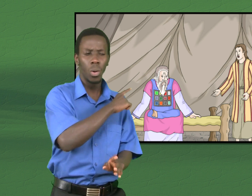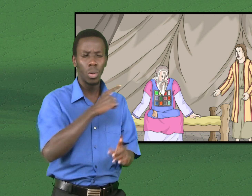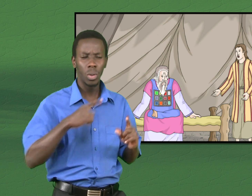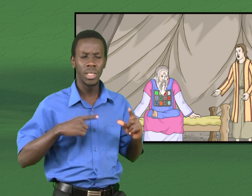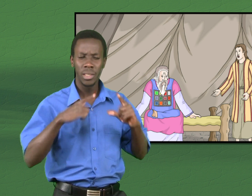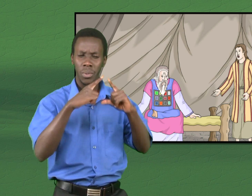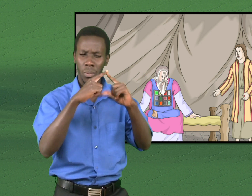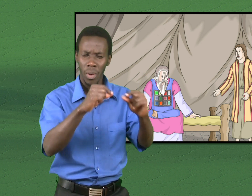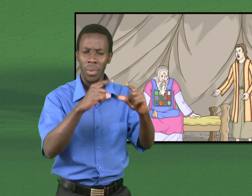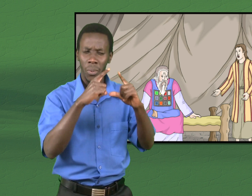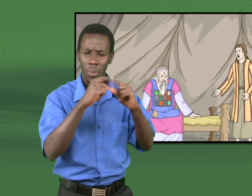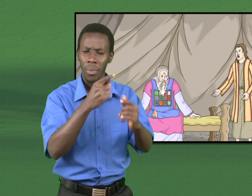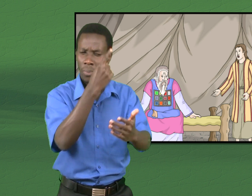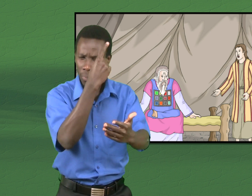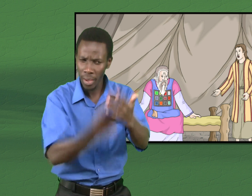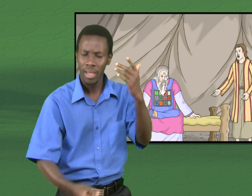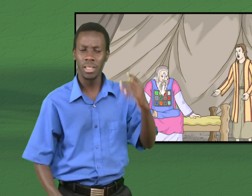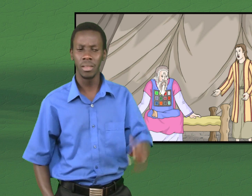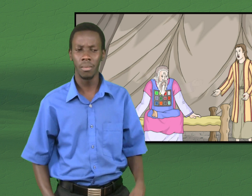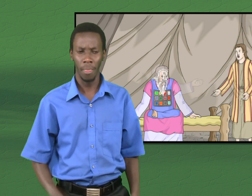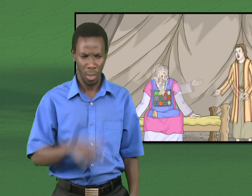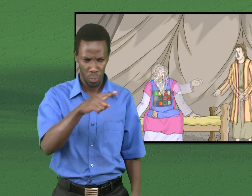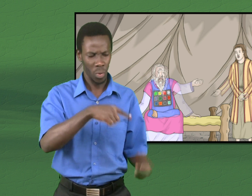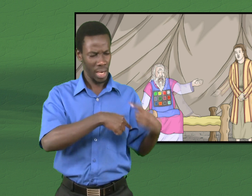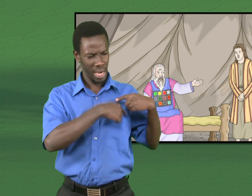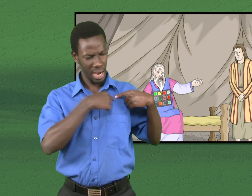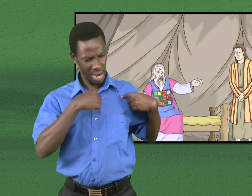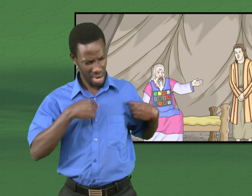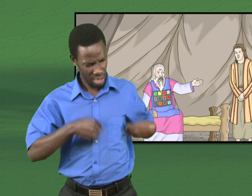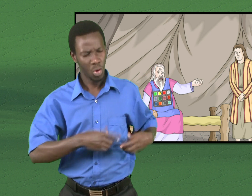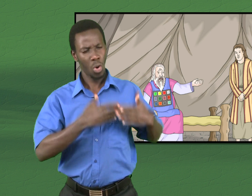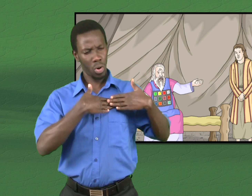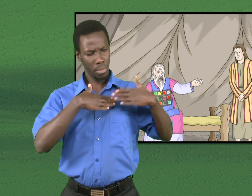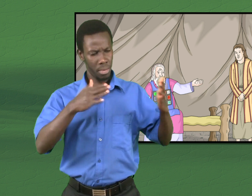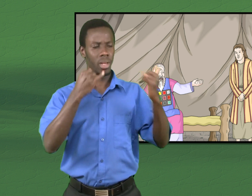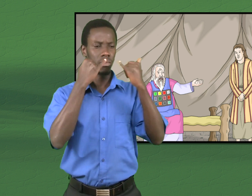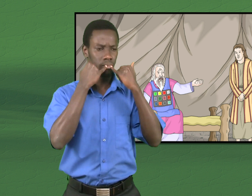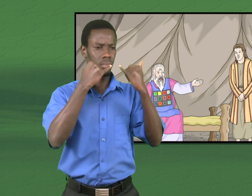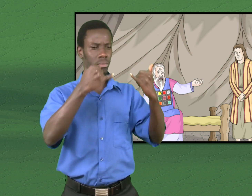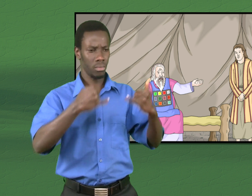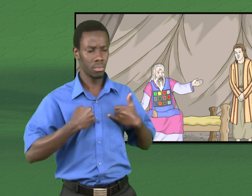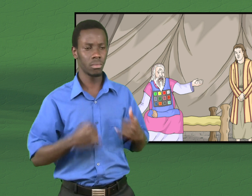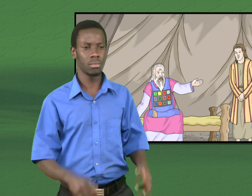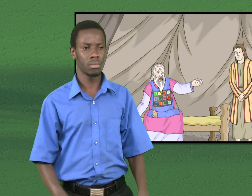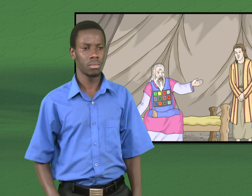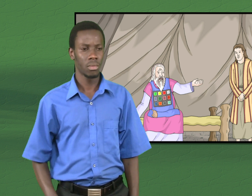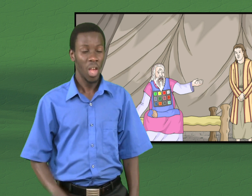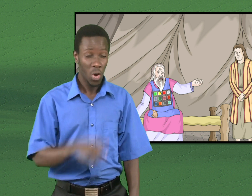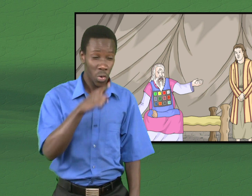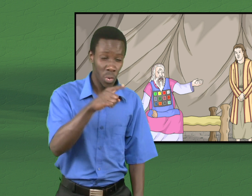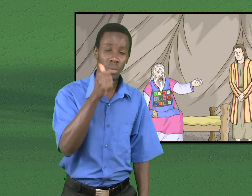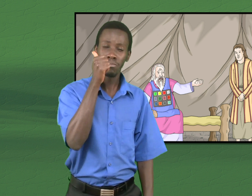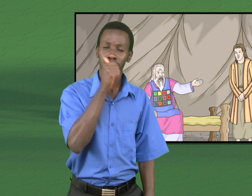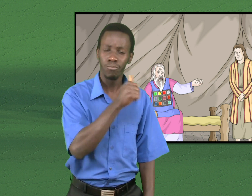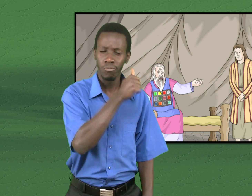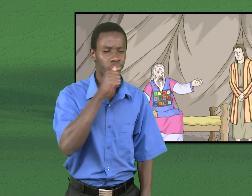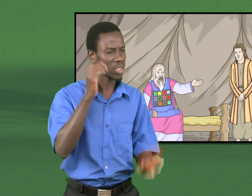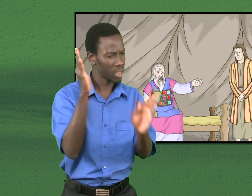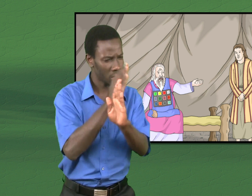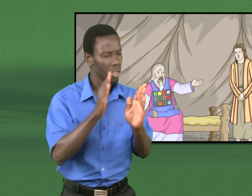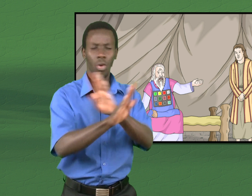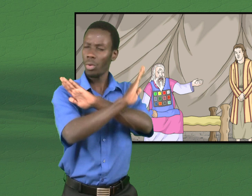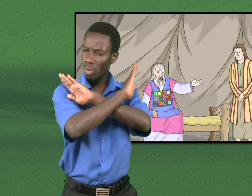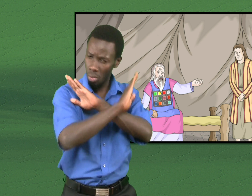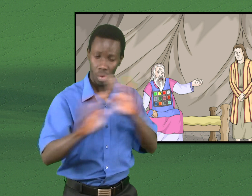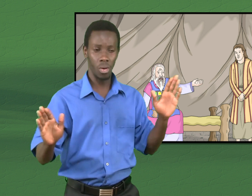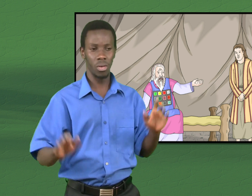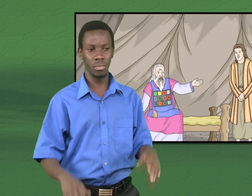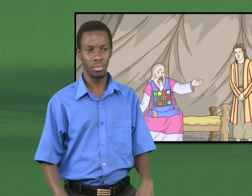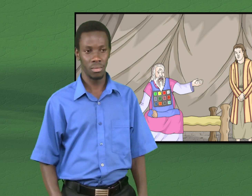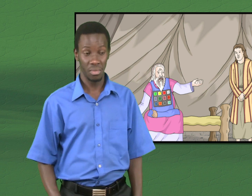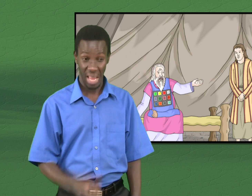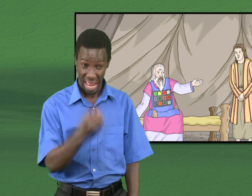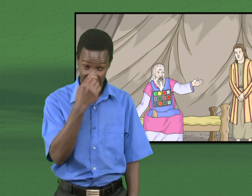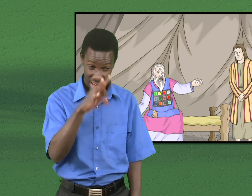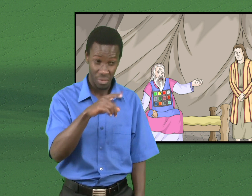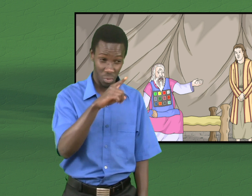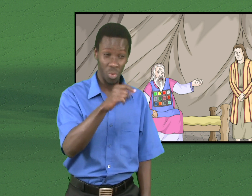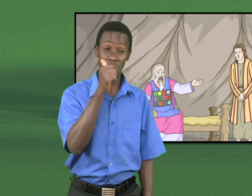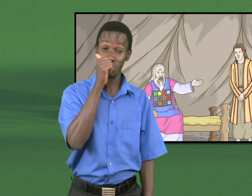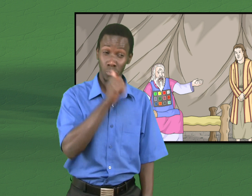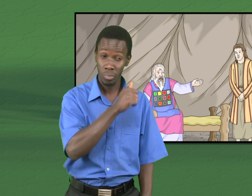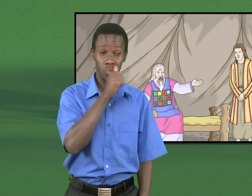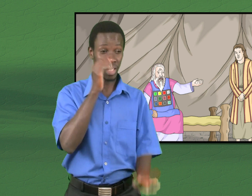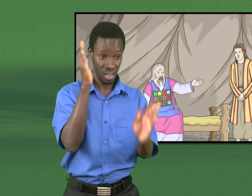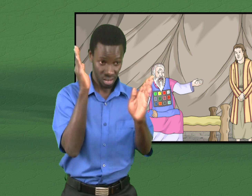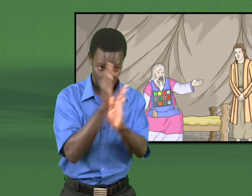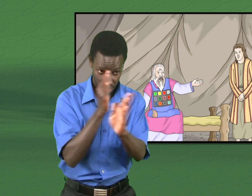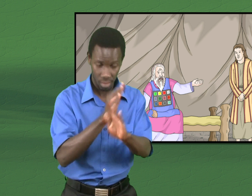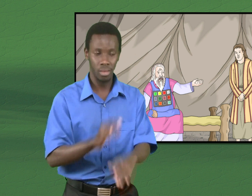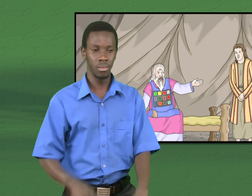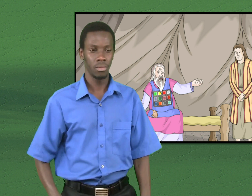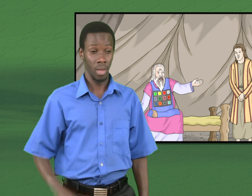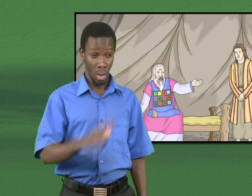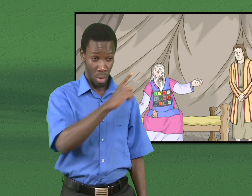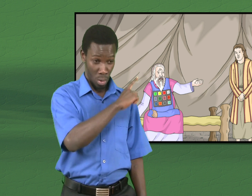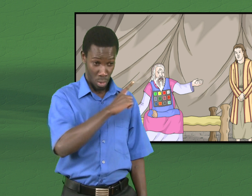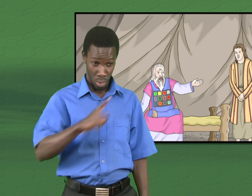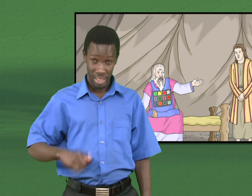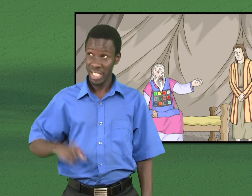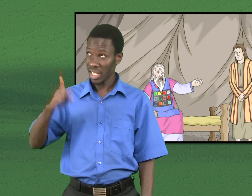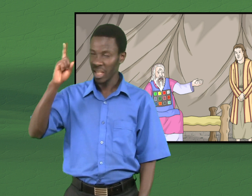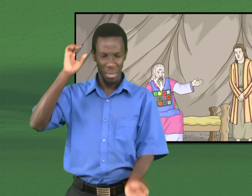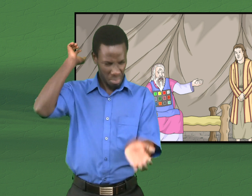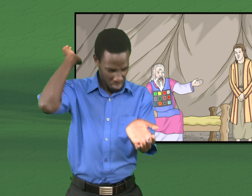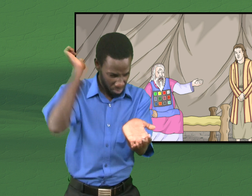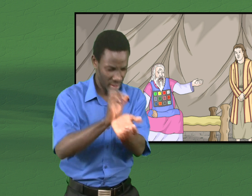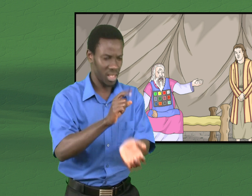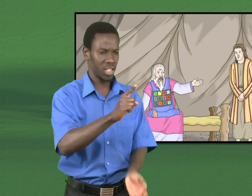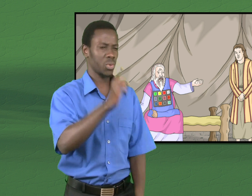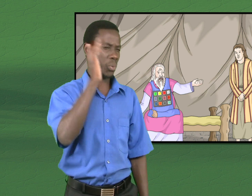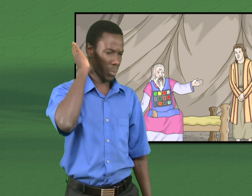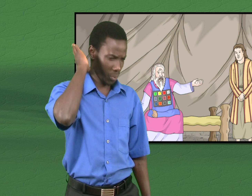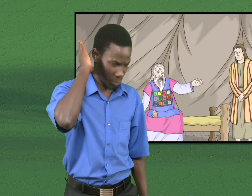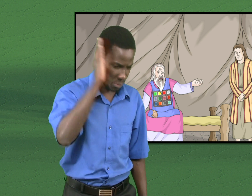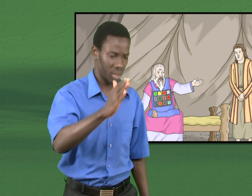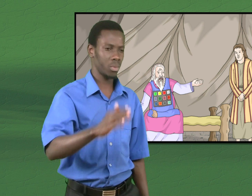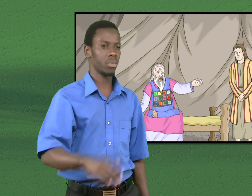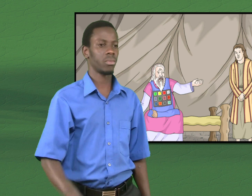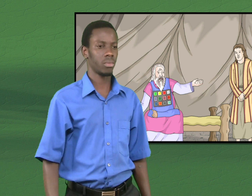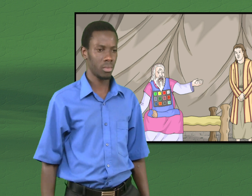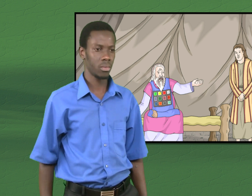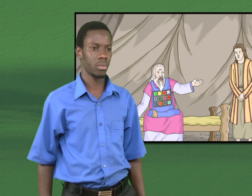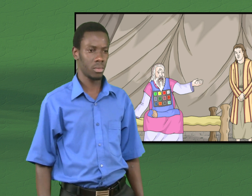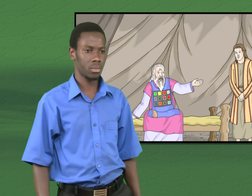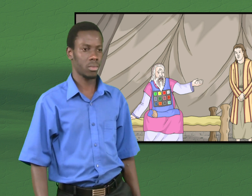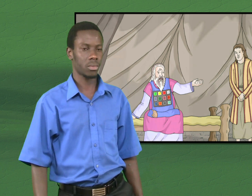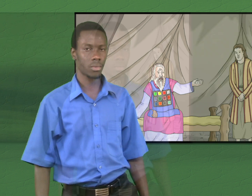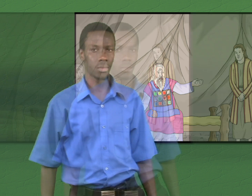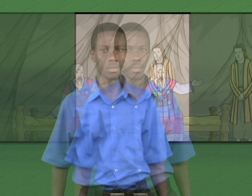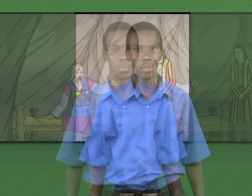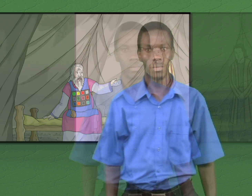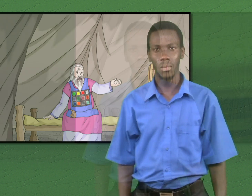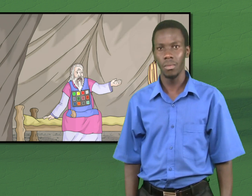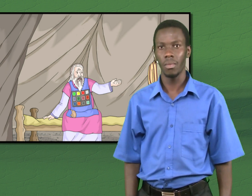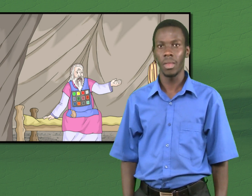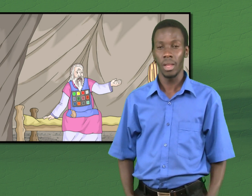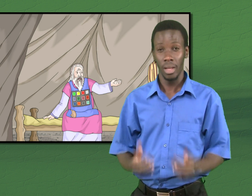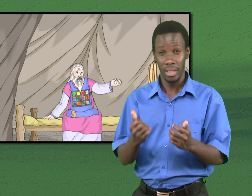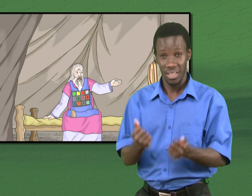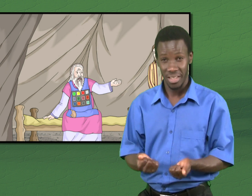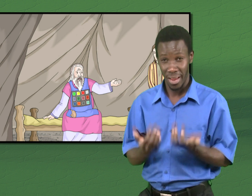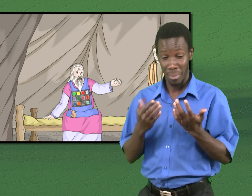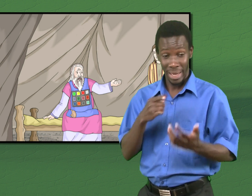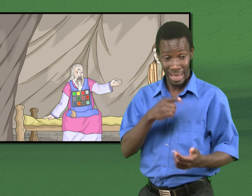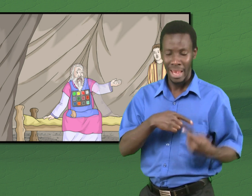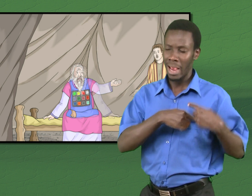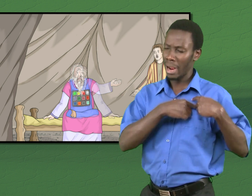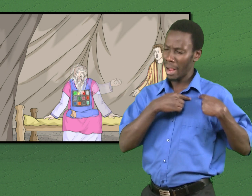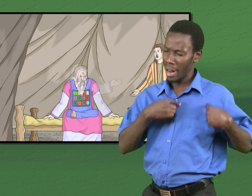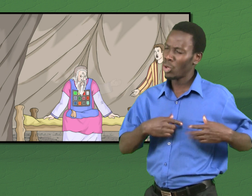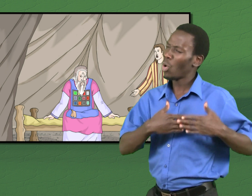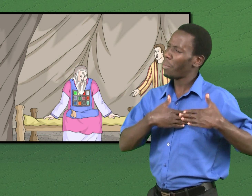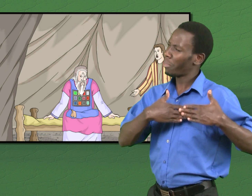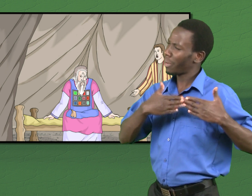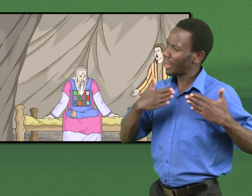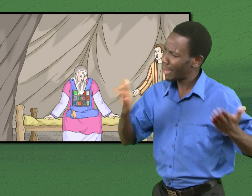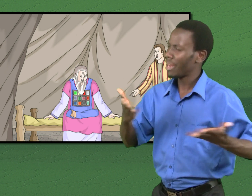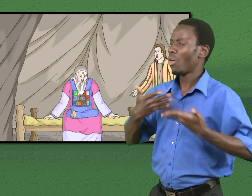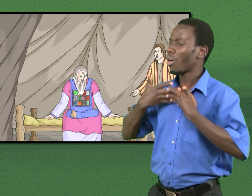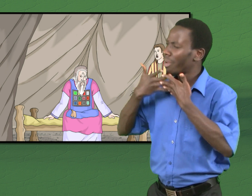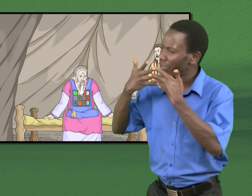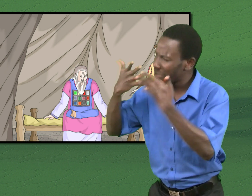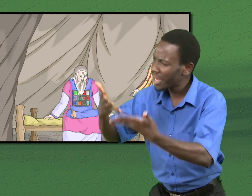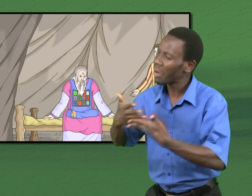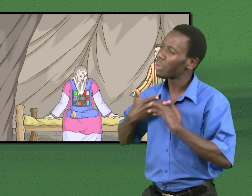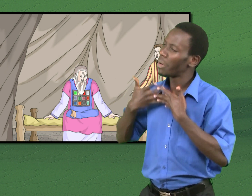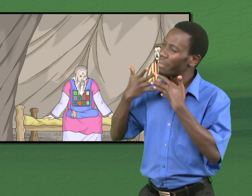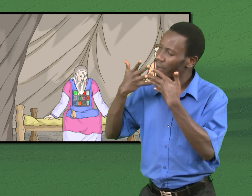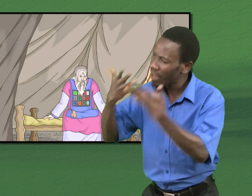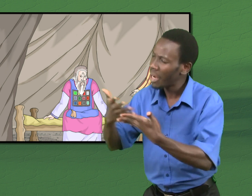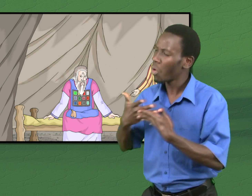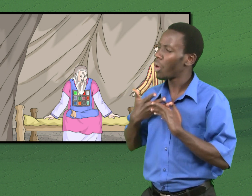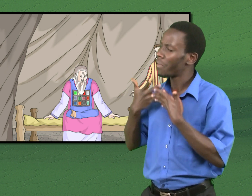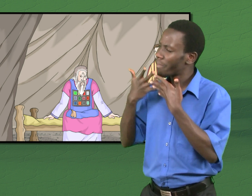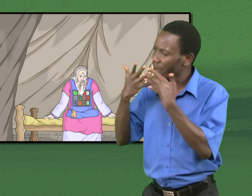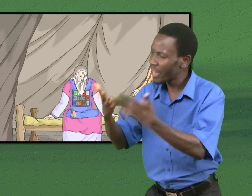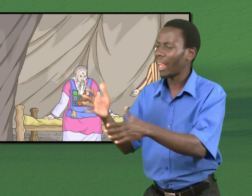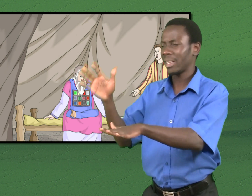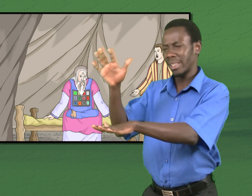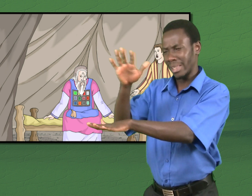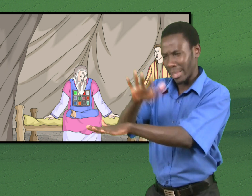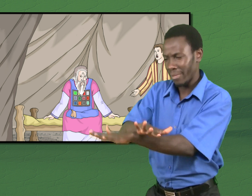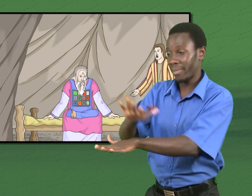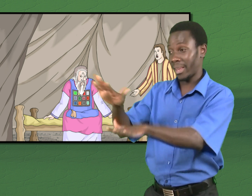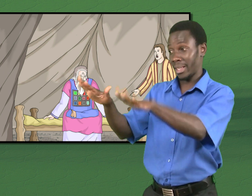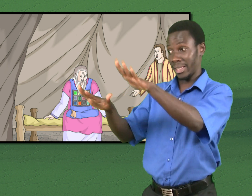May God punish you, and ever so severely, if you hide from me anything He said to you.”